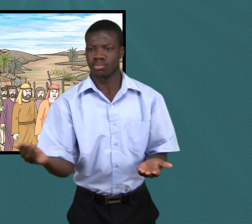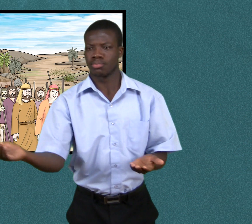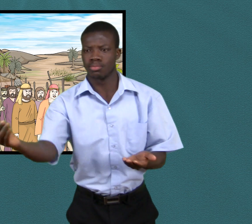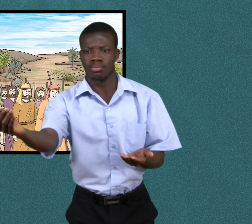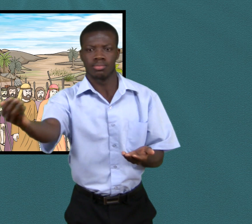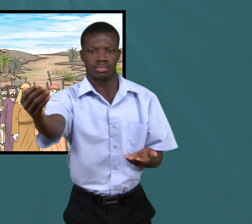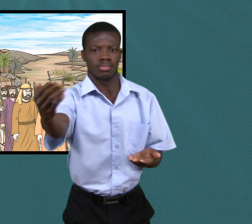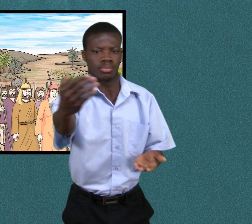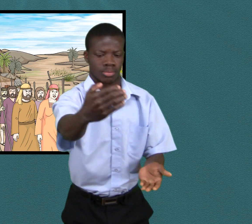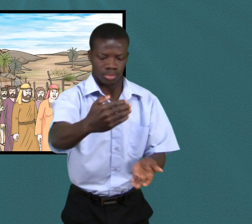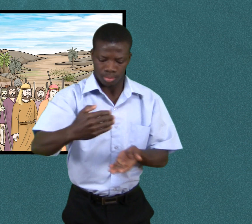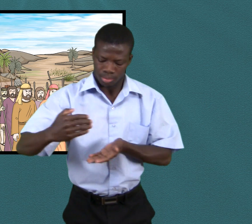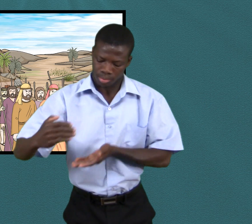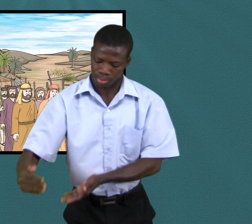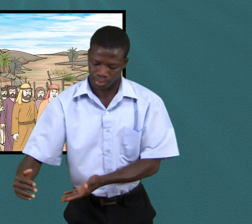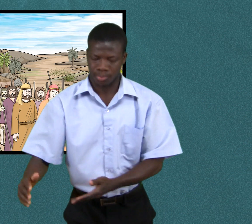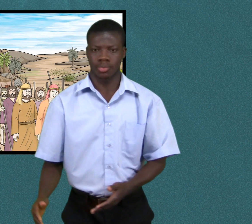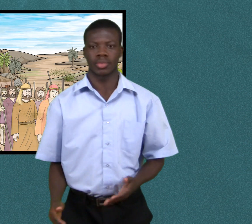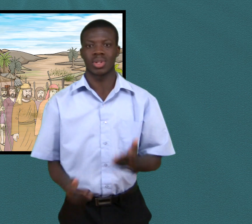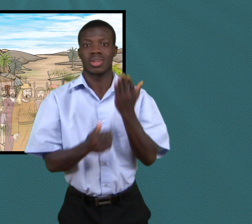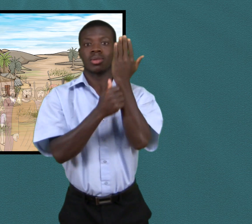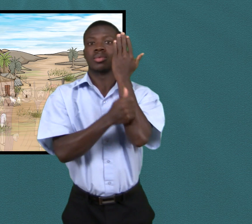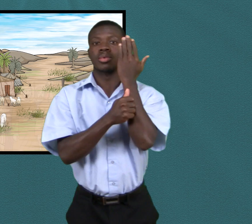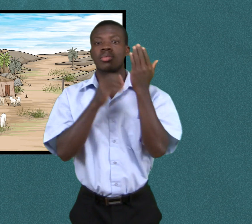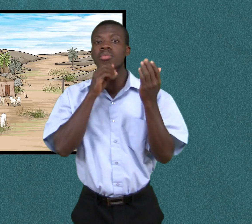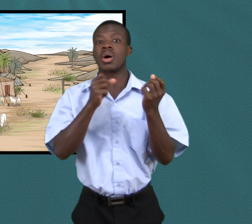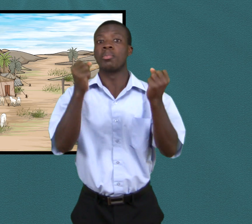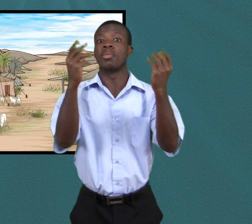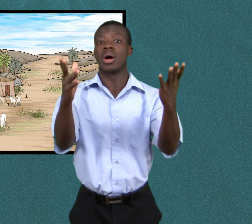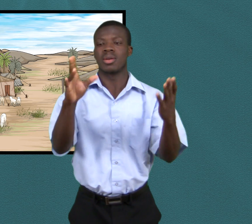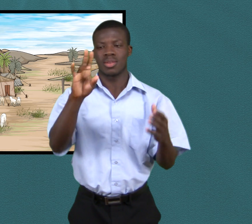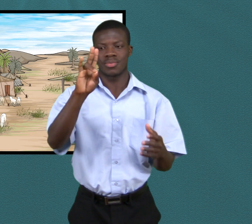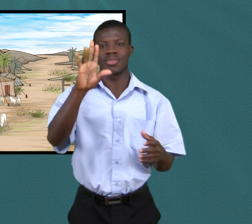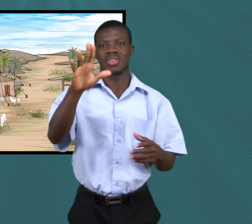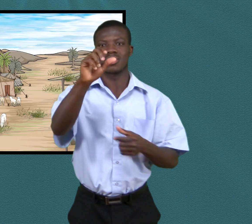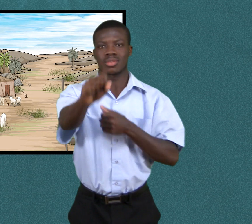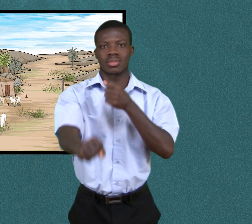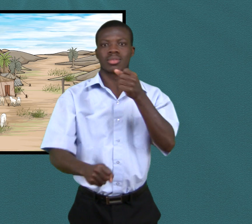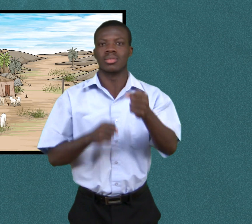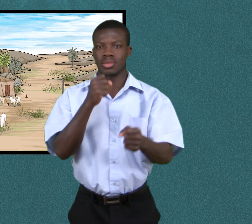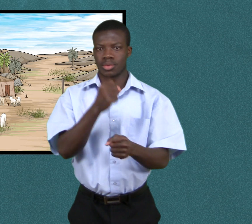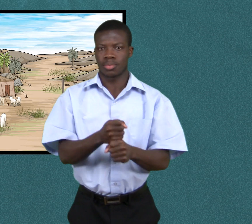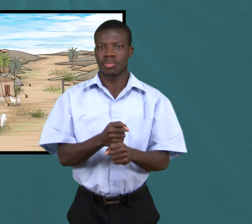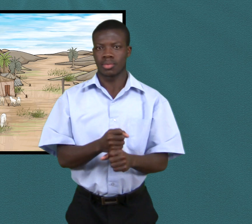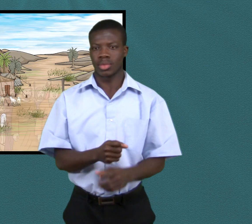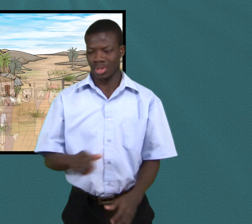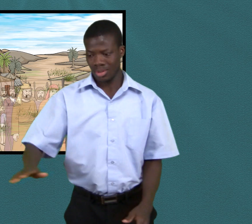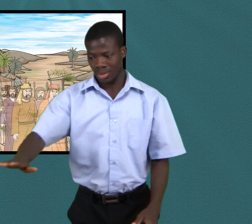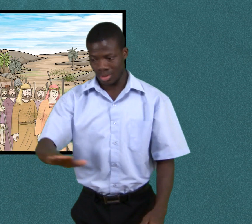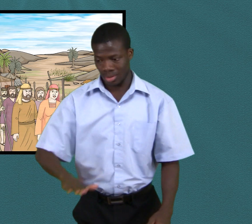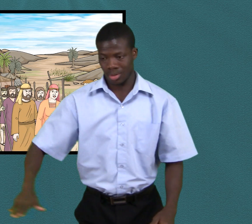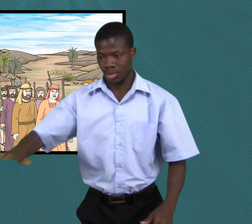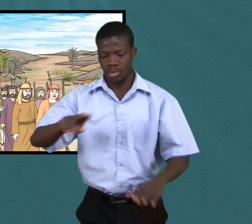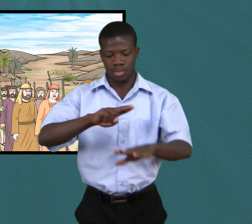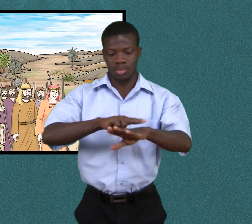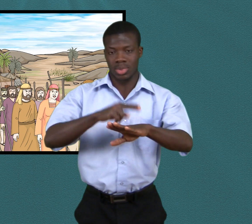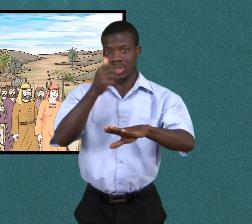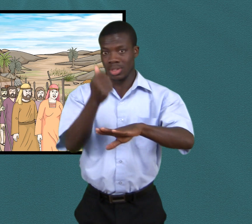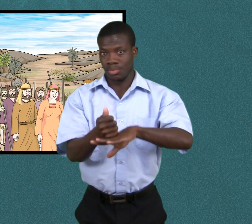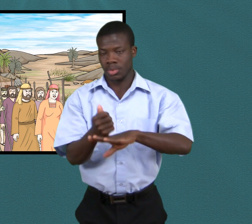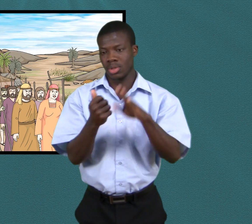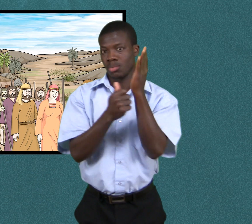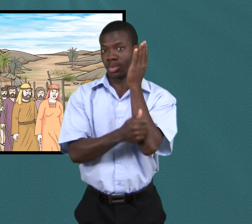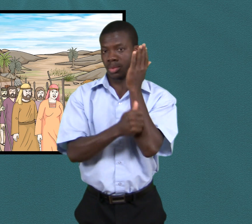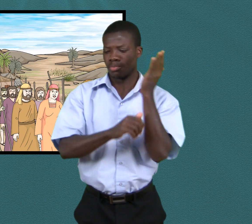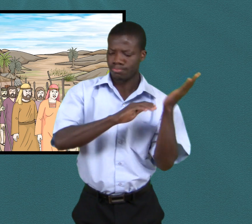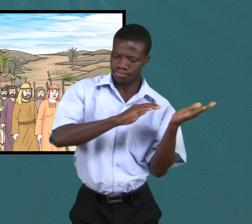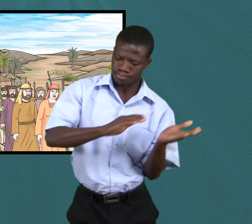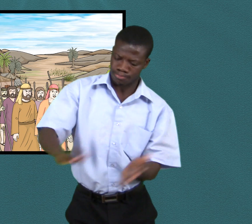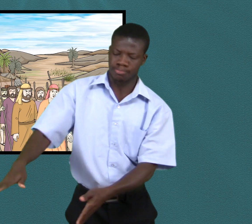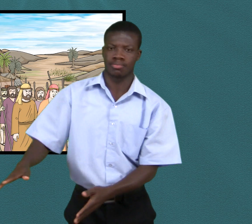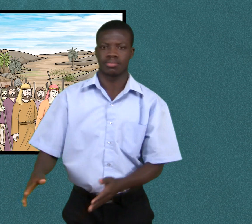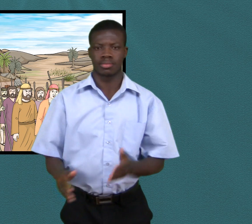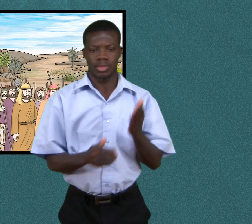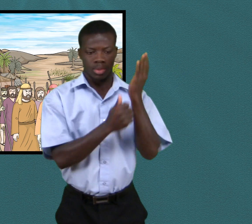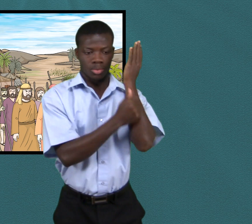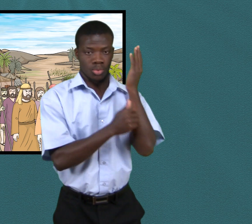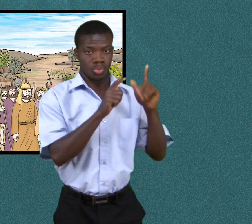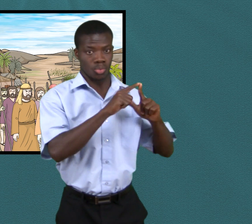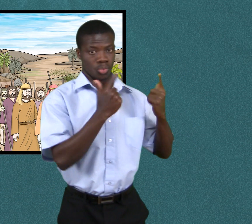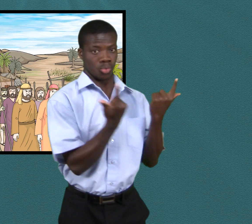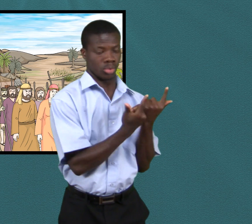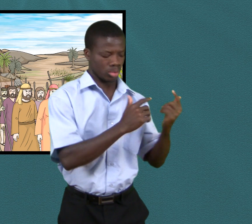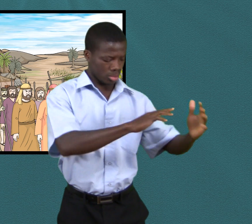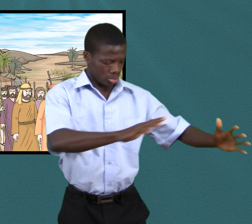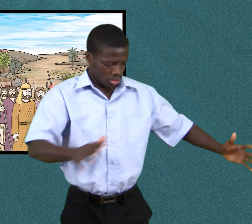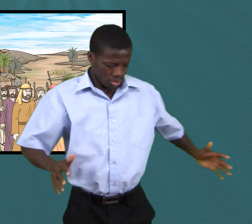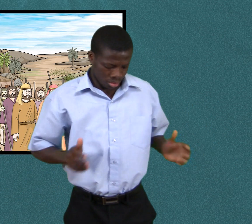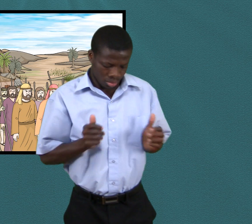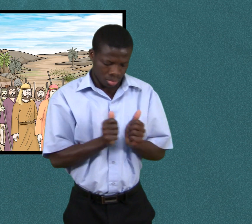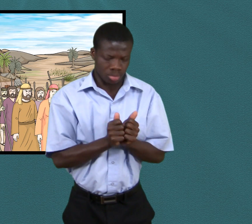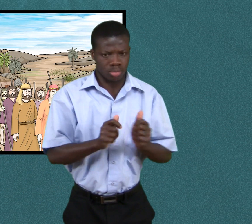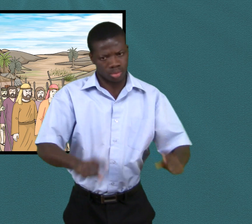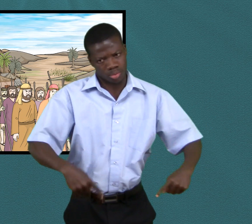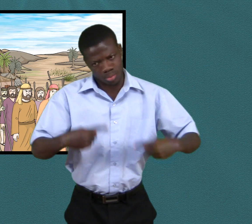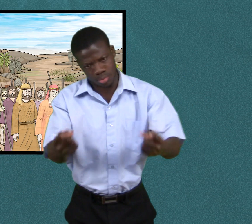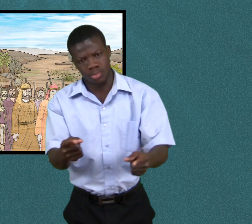Abram was seventy-five years old when he left Haran.